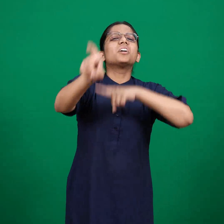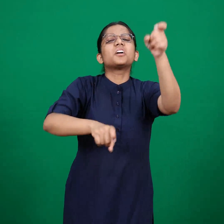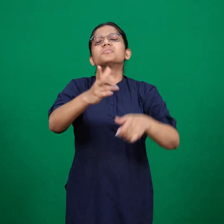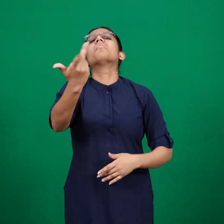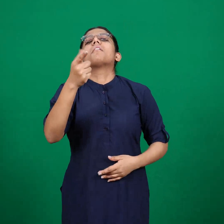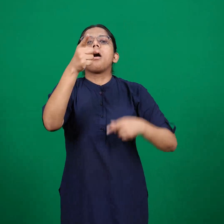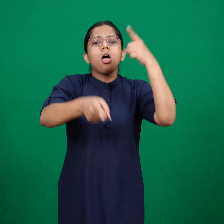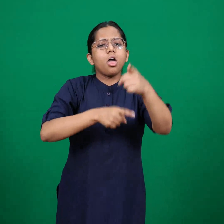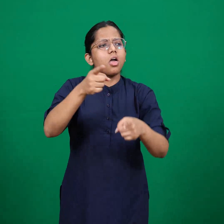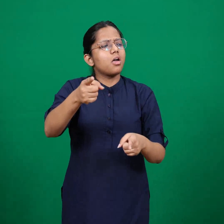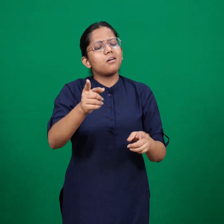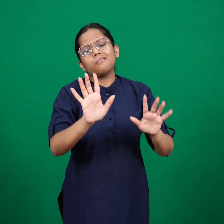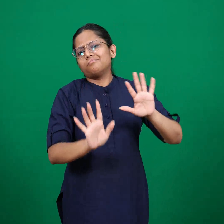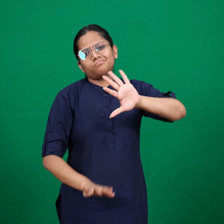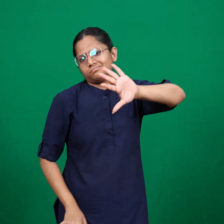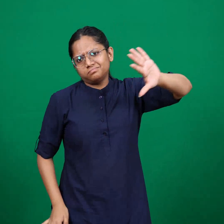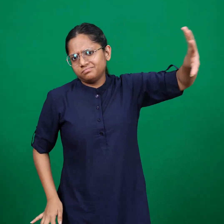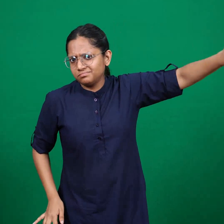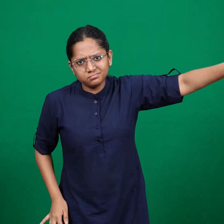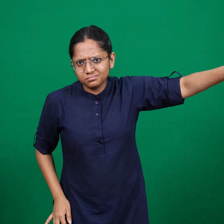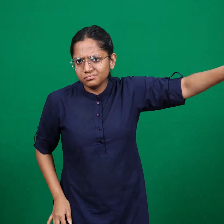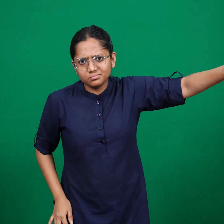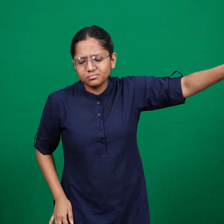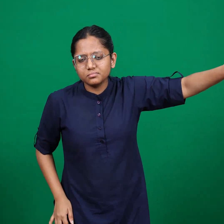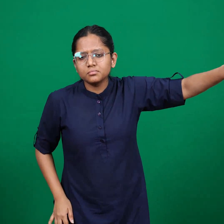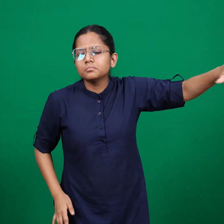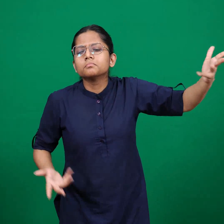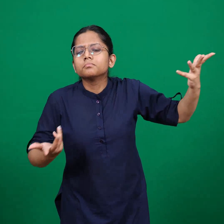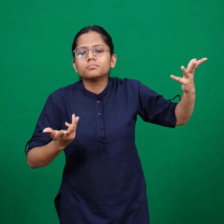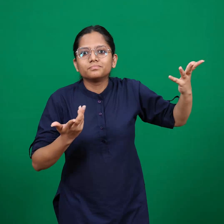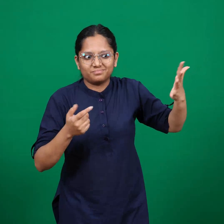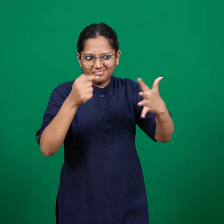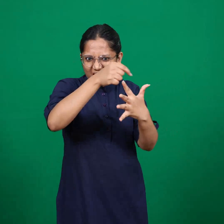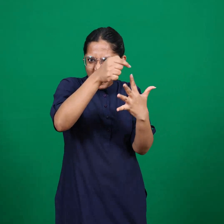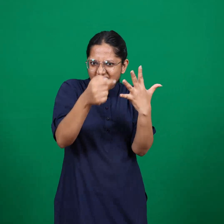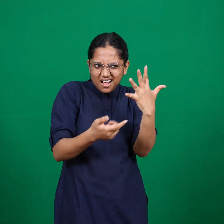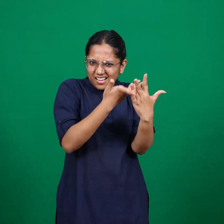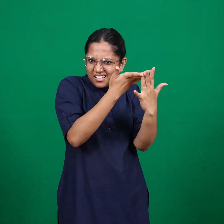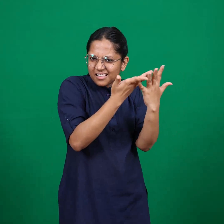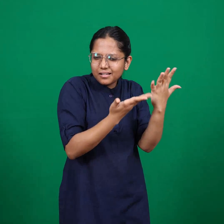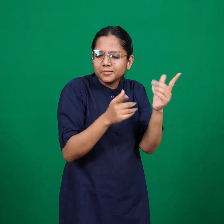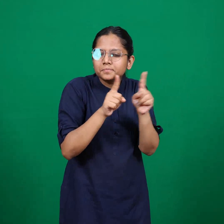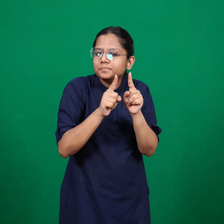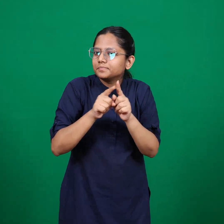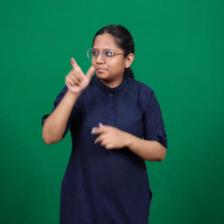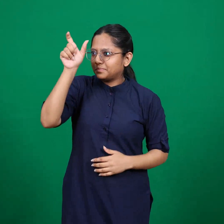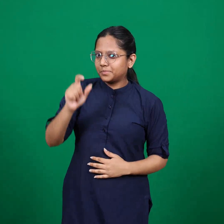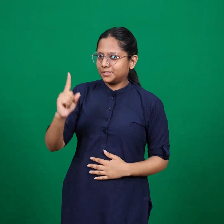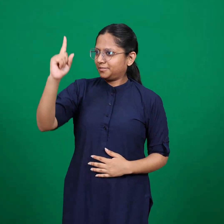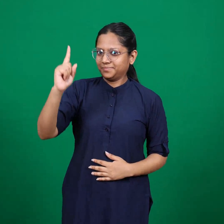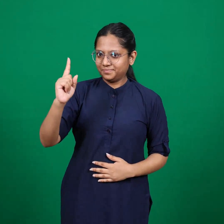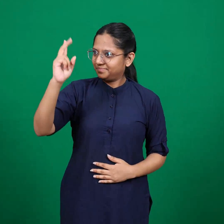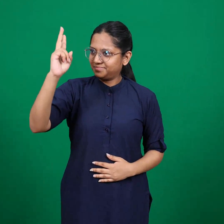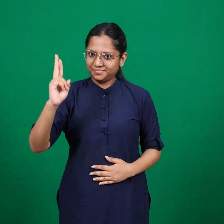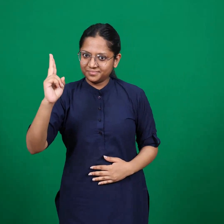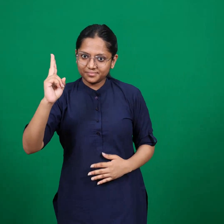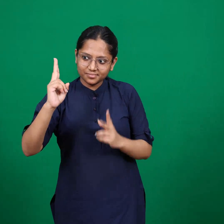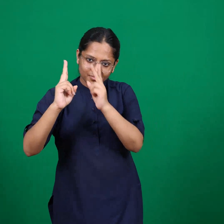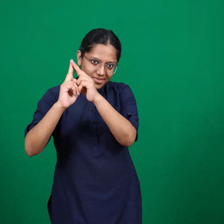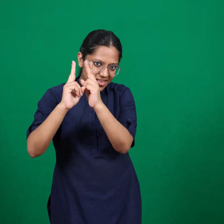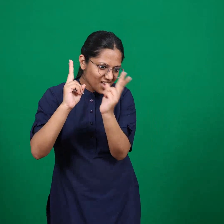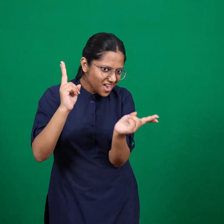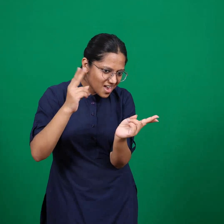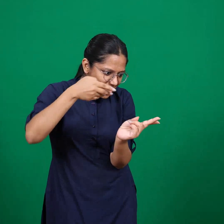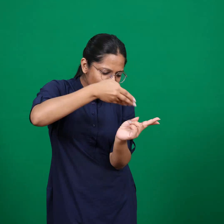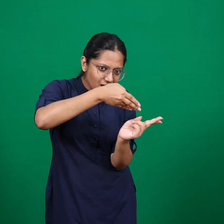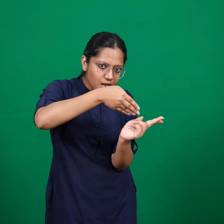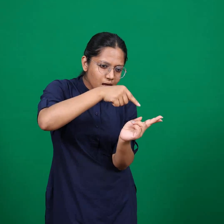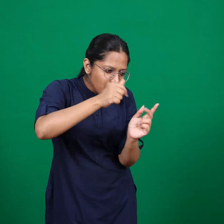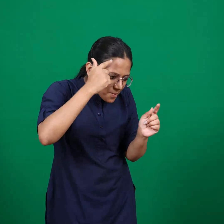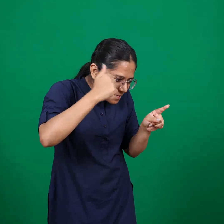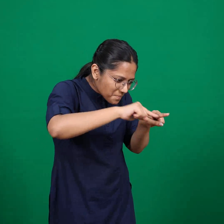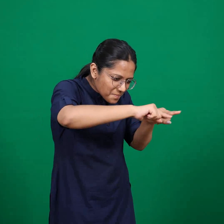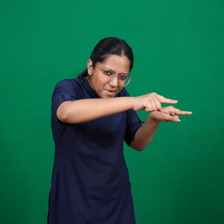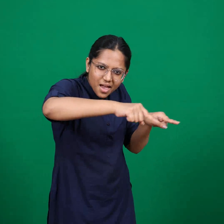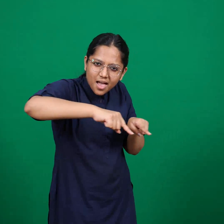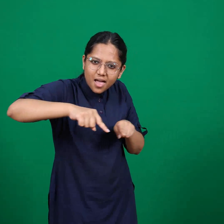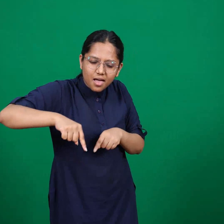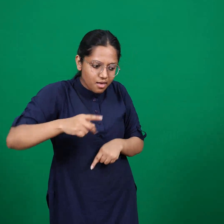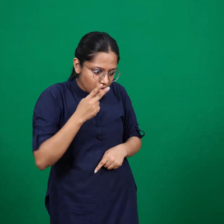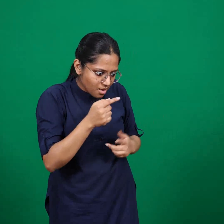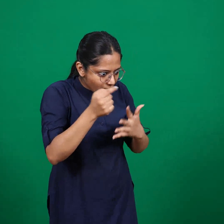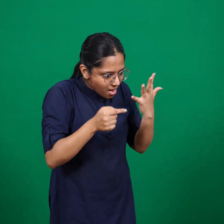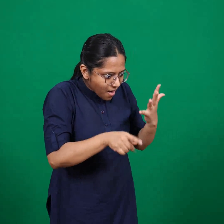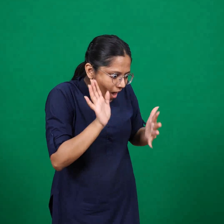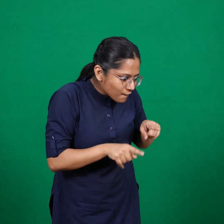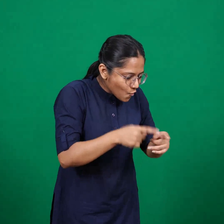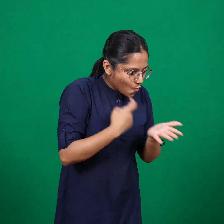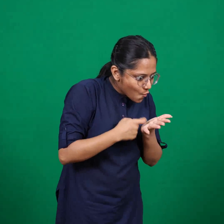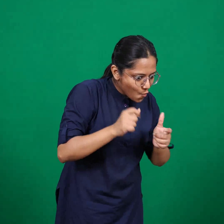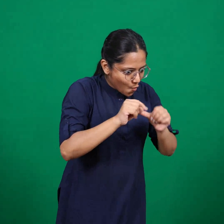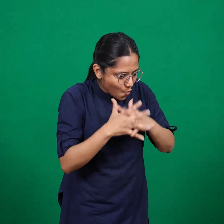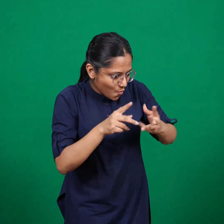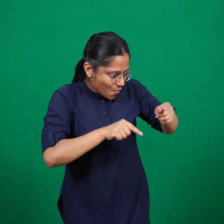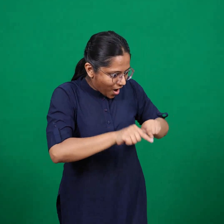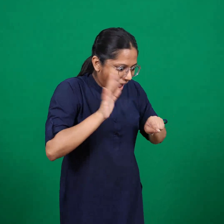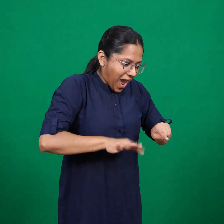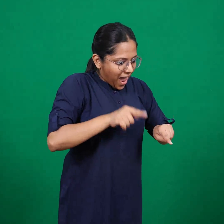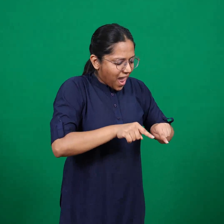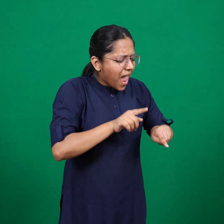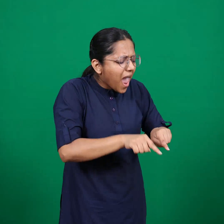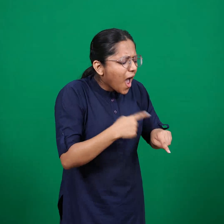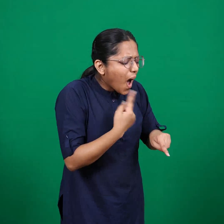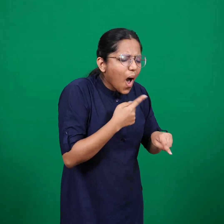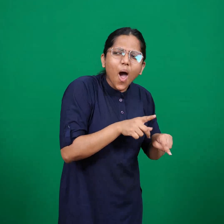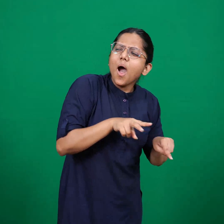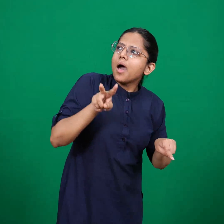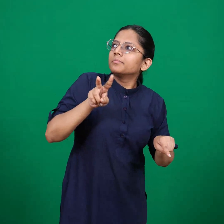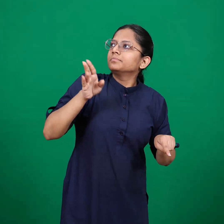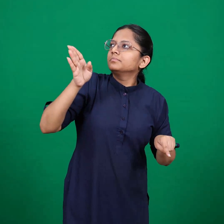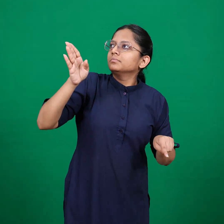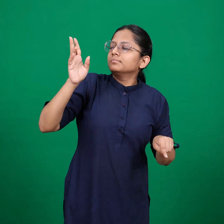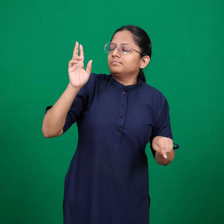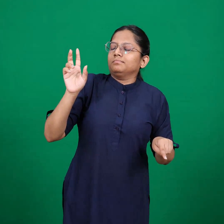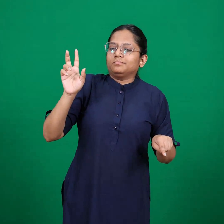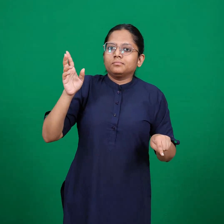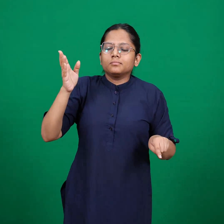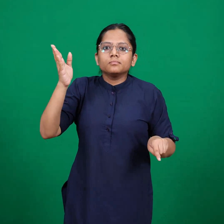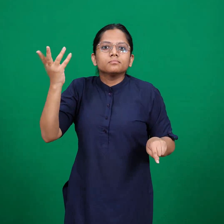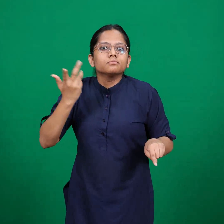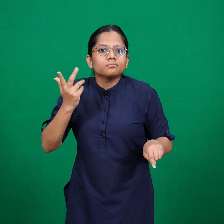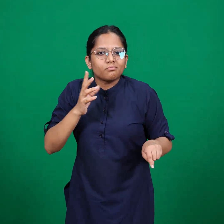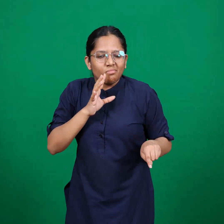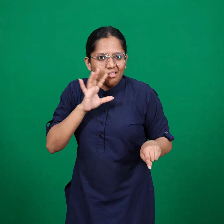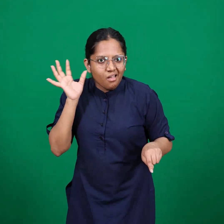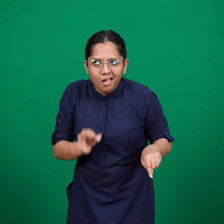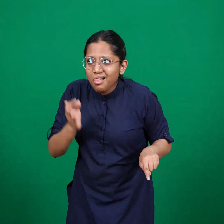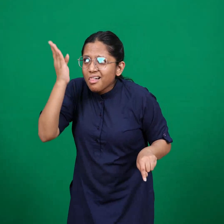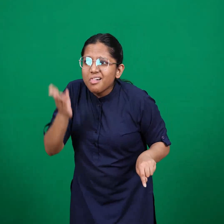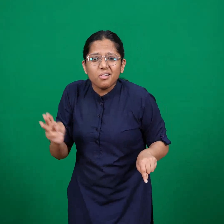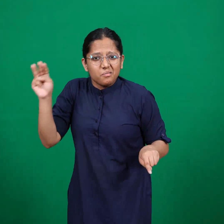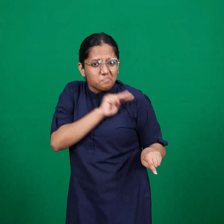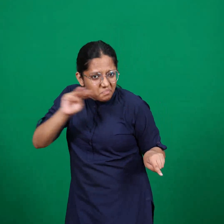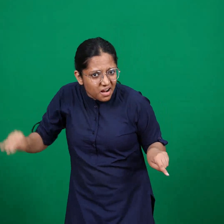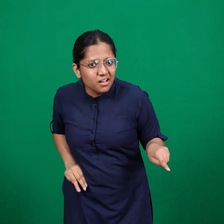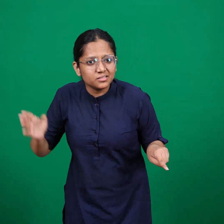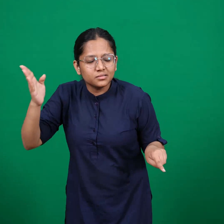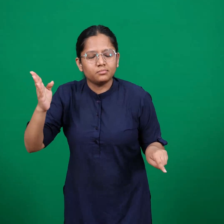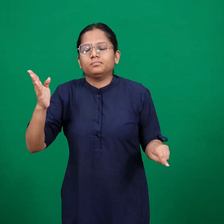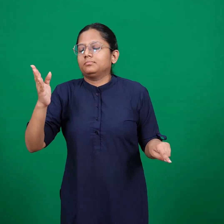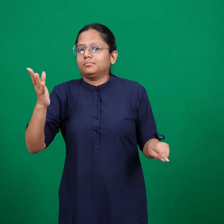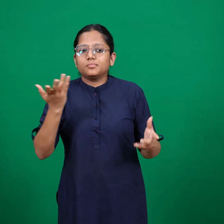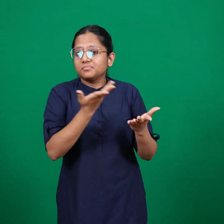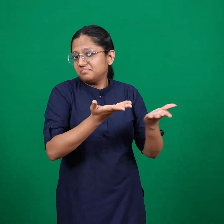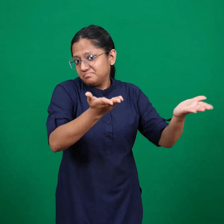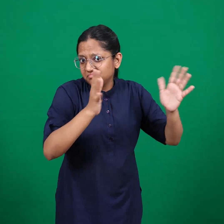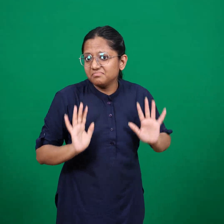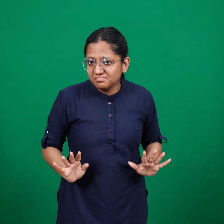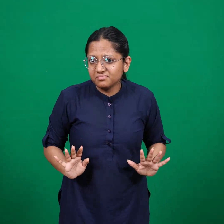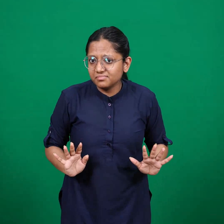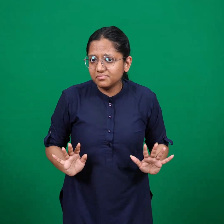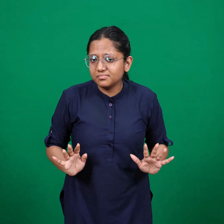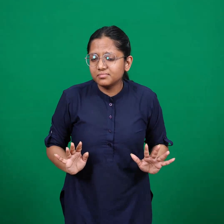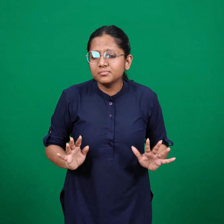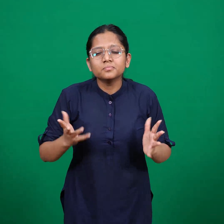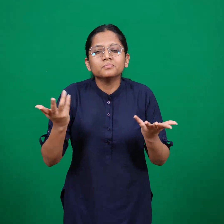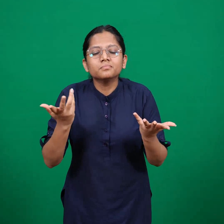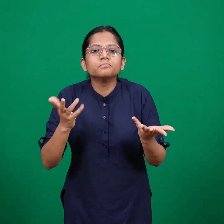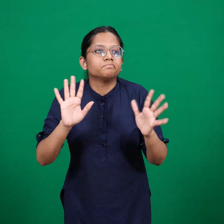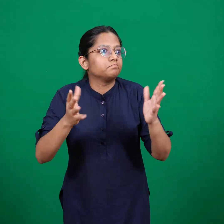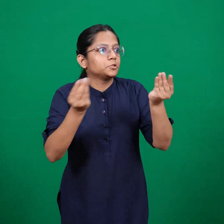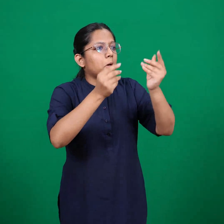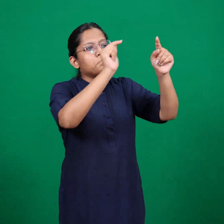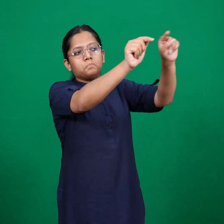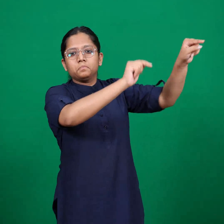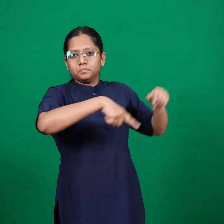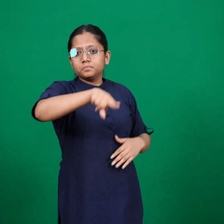These are a shadow of the things to come, but the body that casts it belongs to Christ.